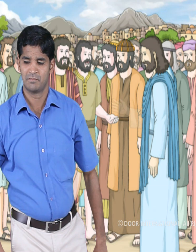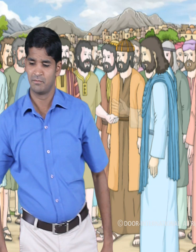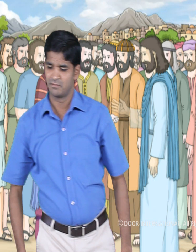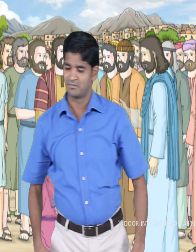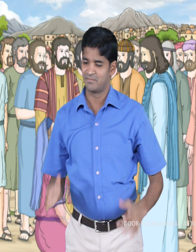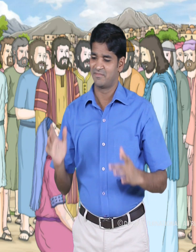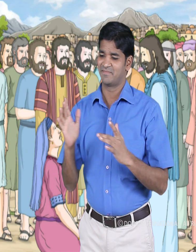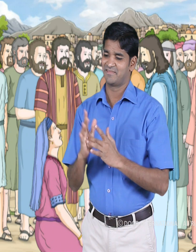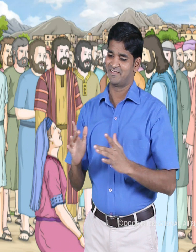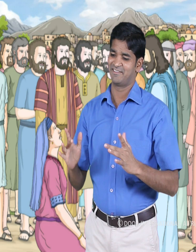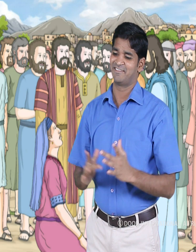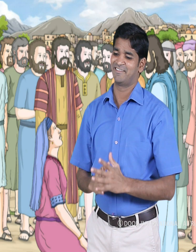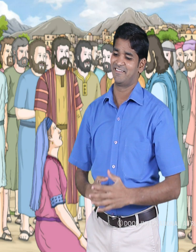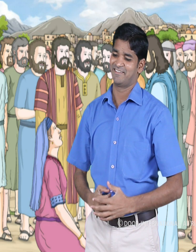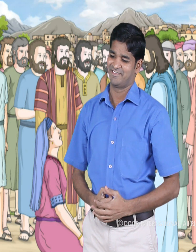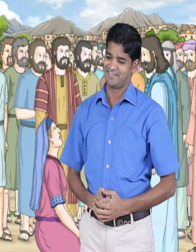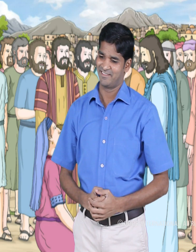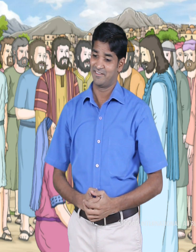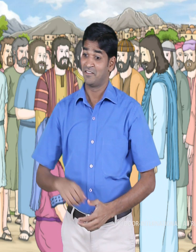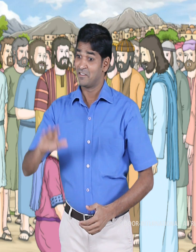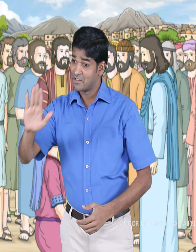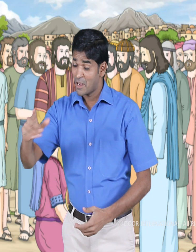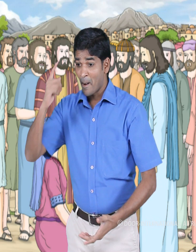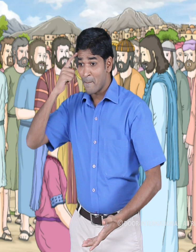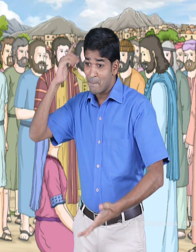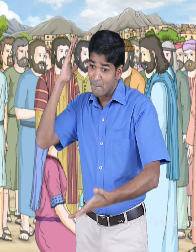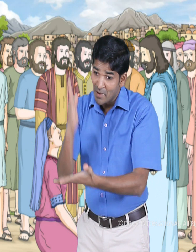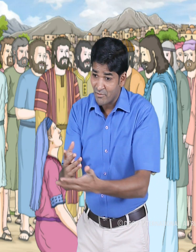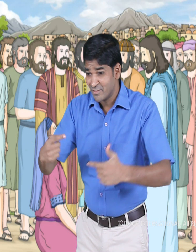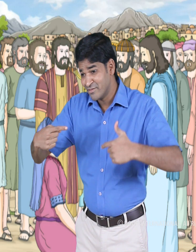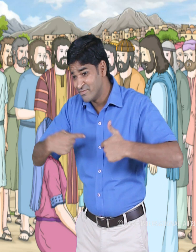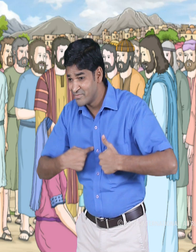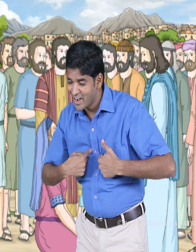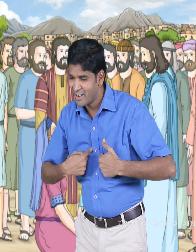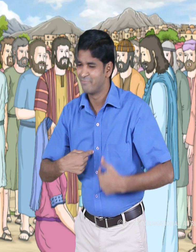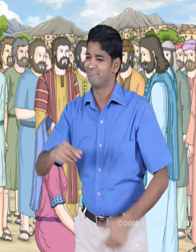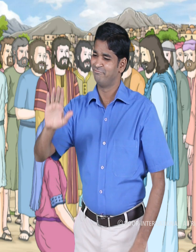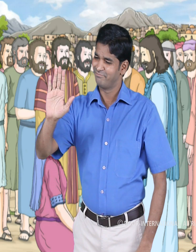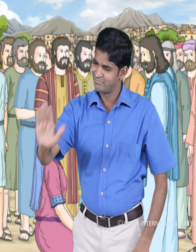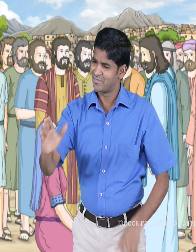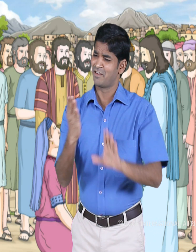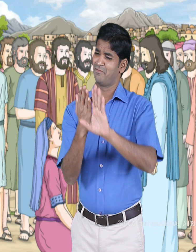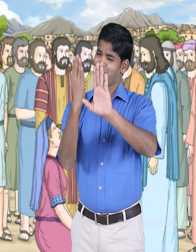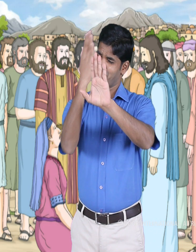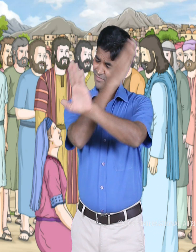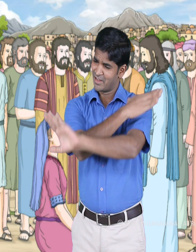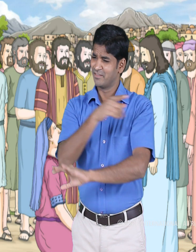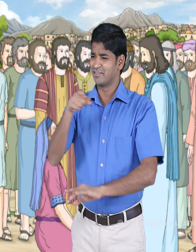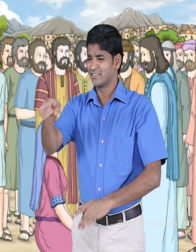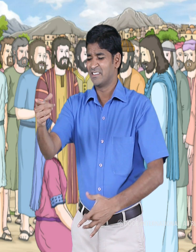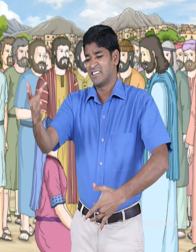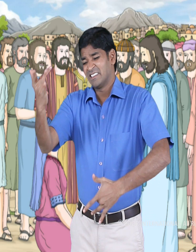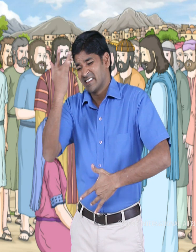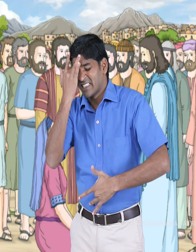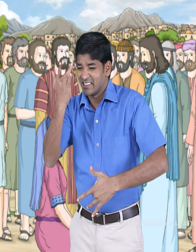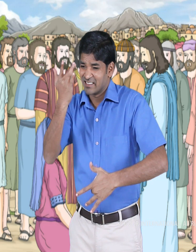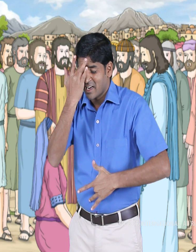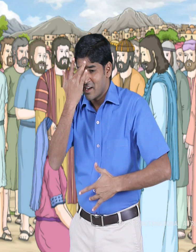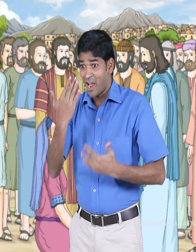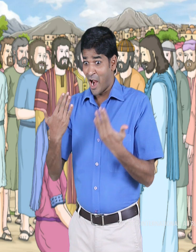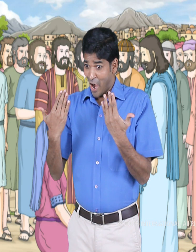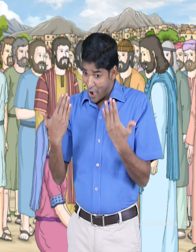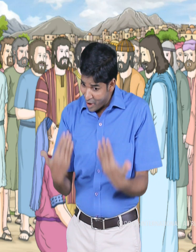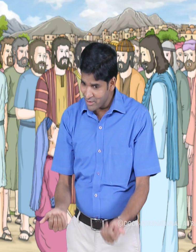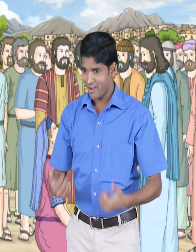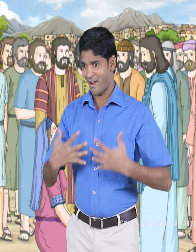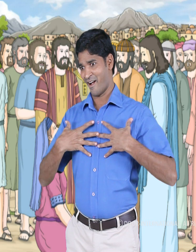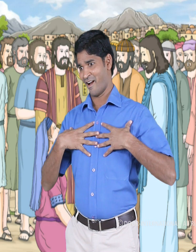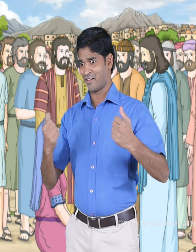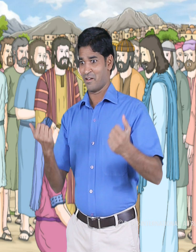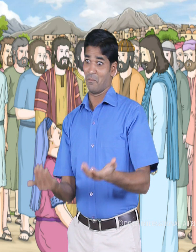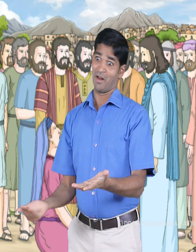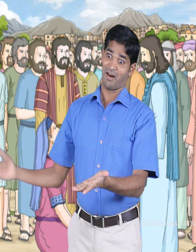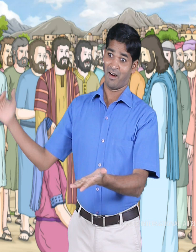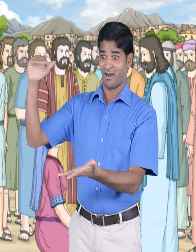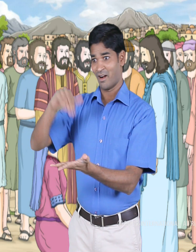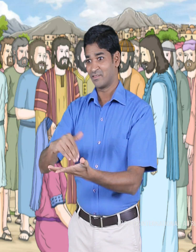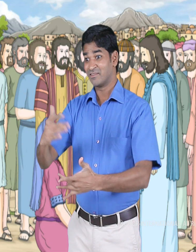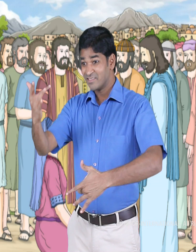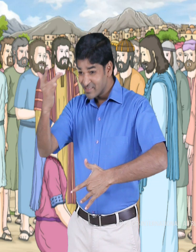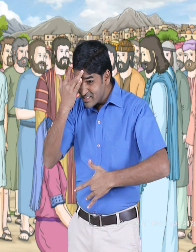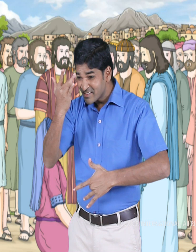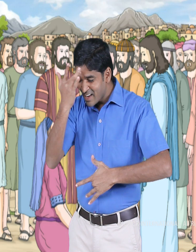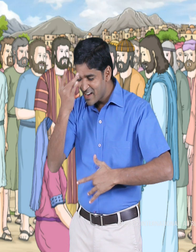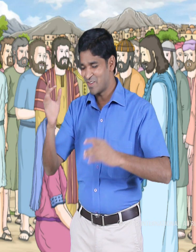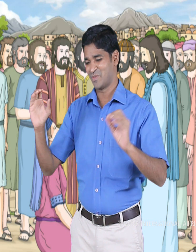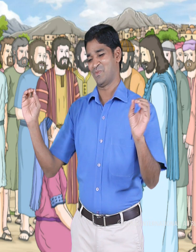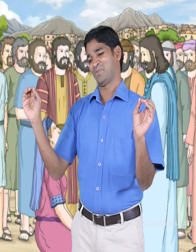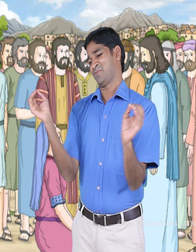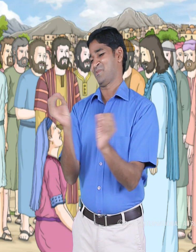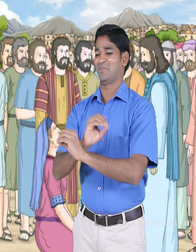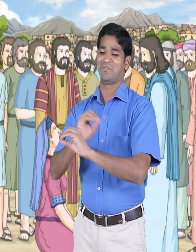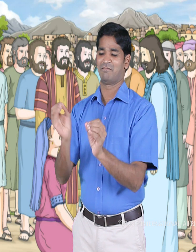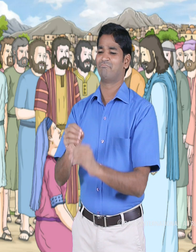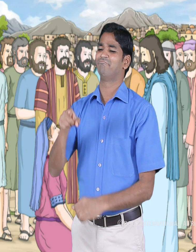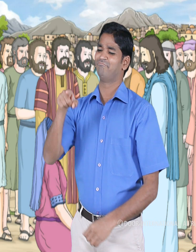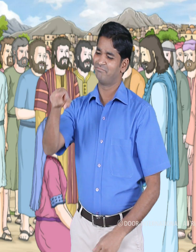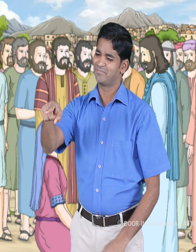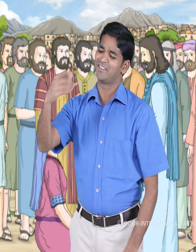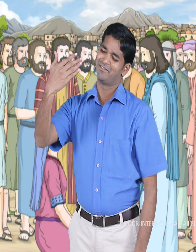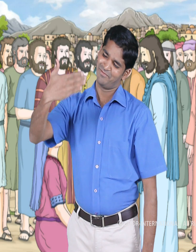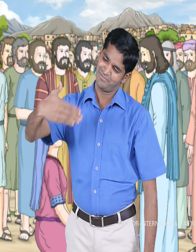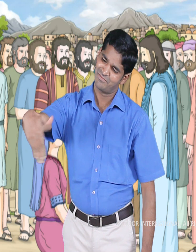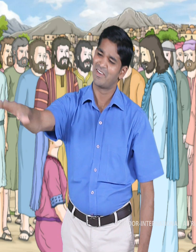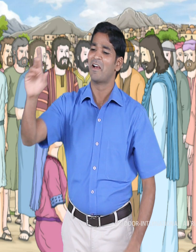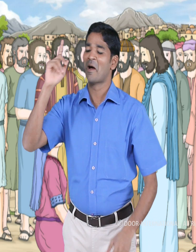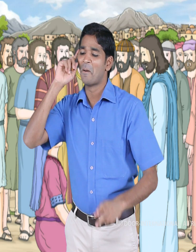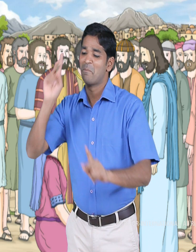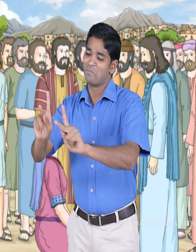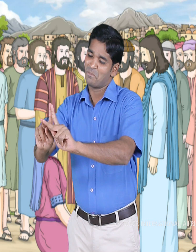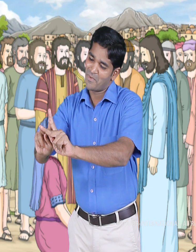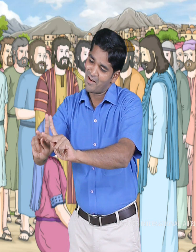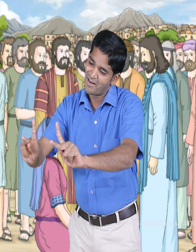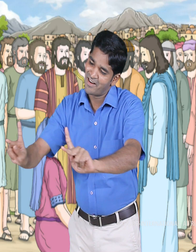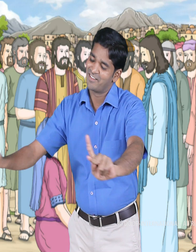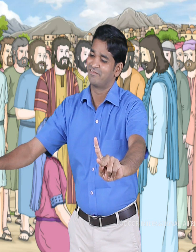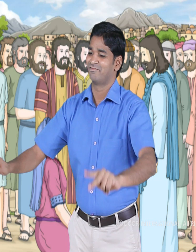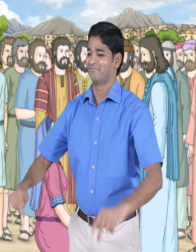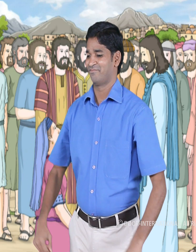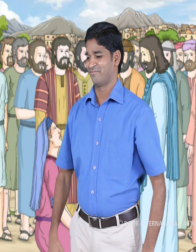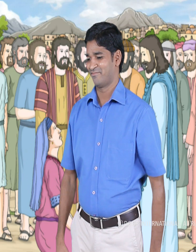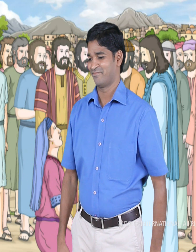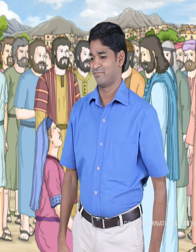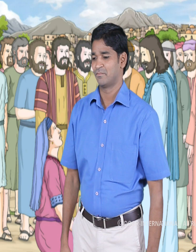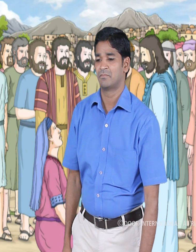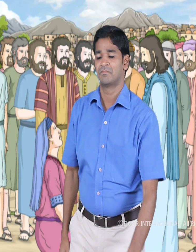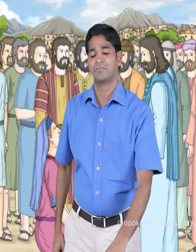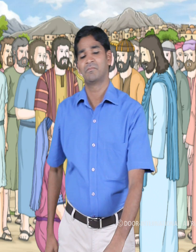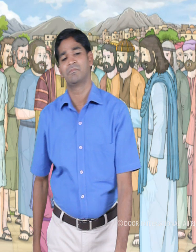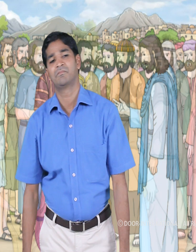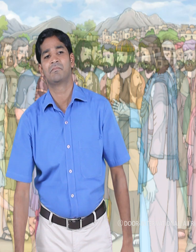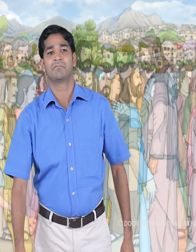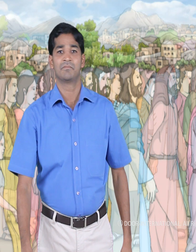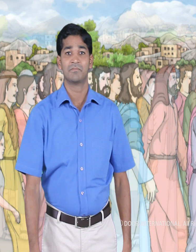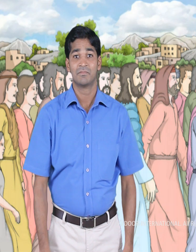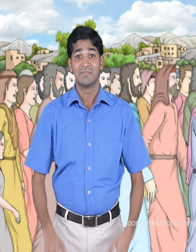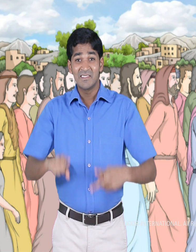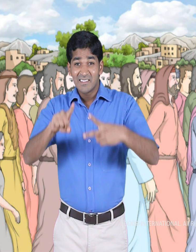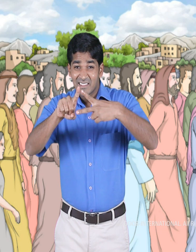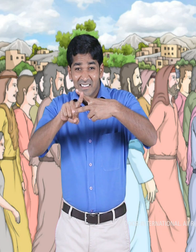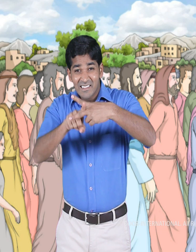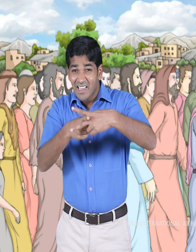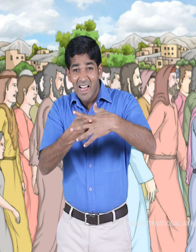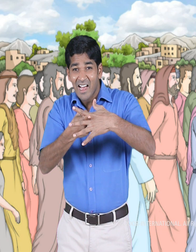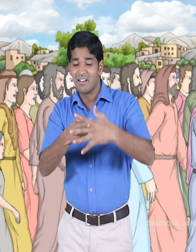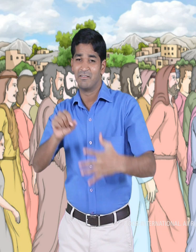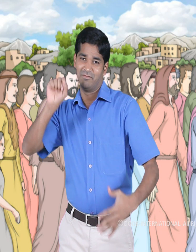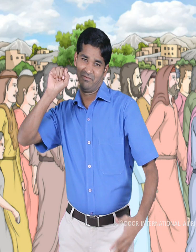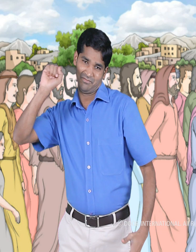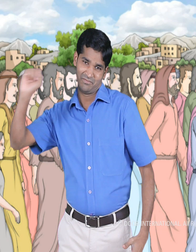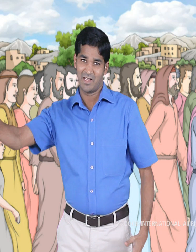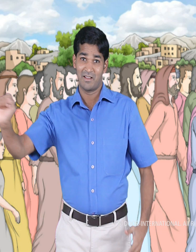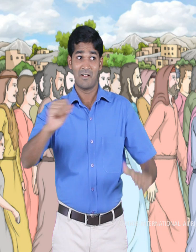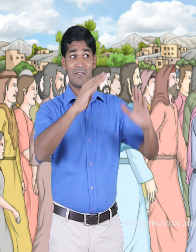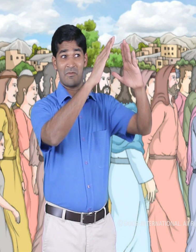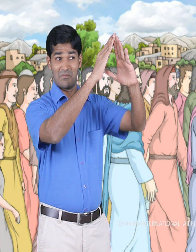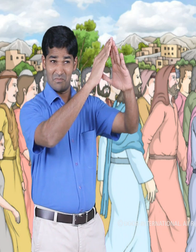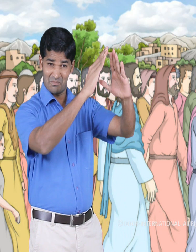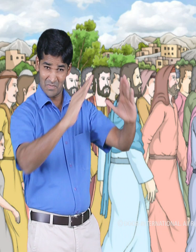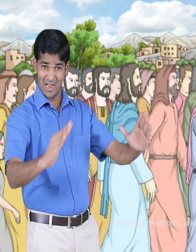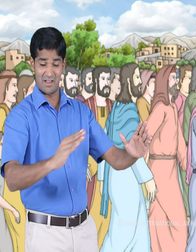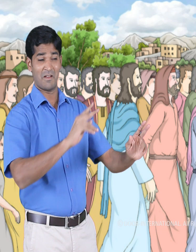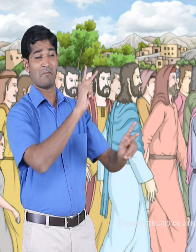“Daughter,” said Jesus, “your faith has healed you. Go in peace and be free of your affliction.”